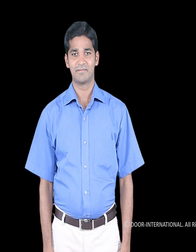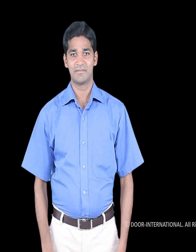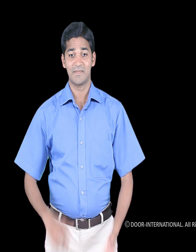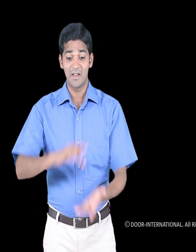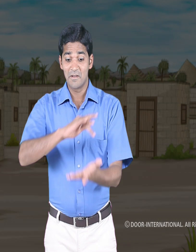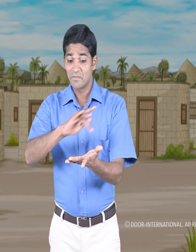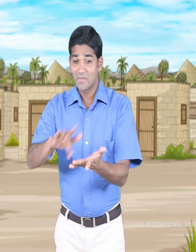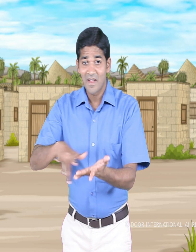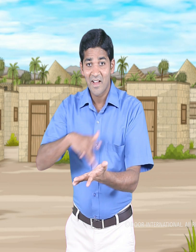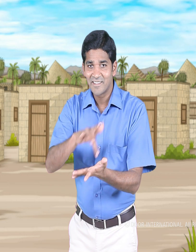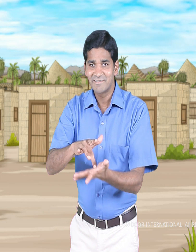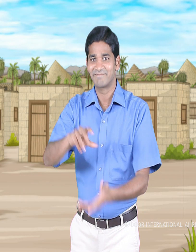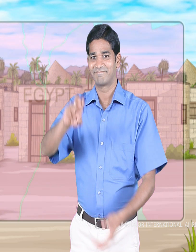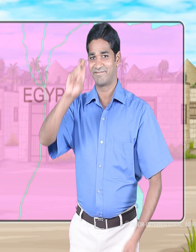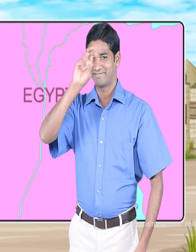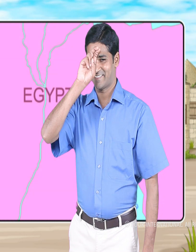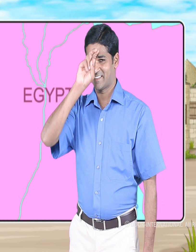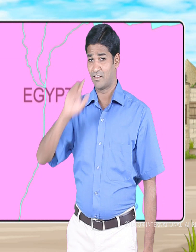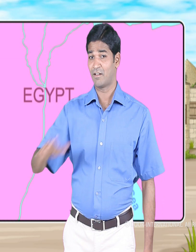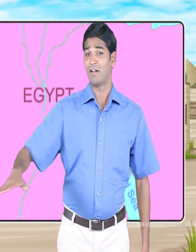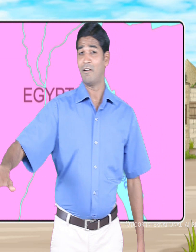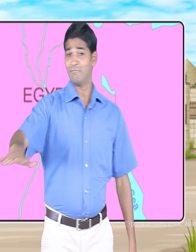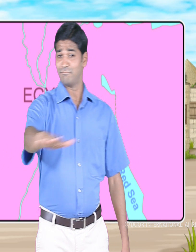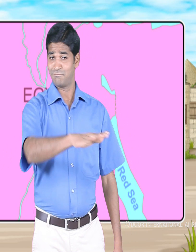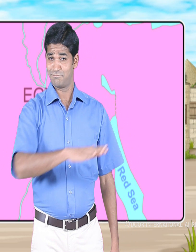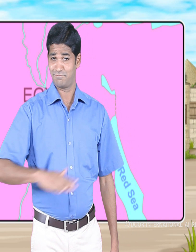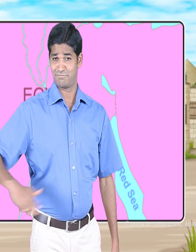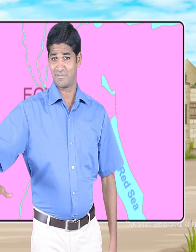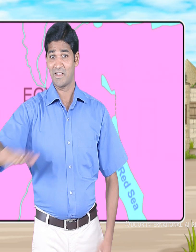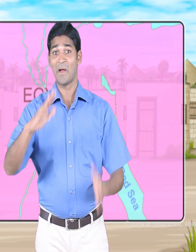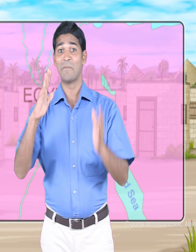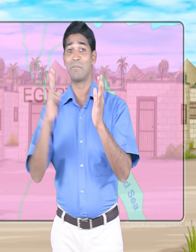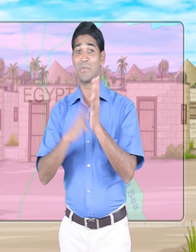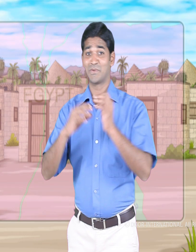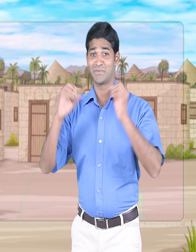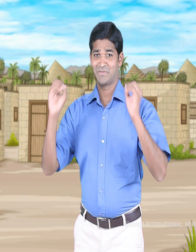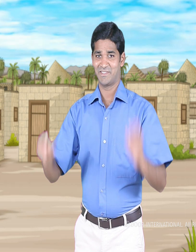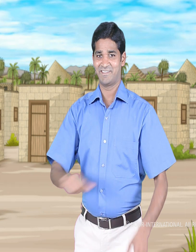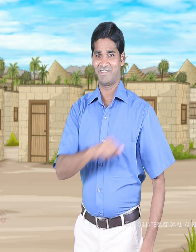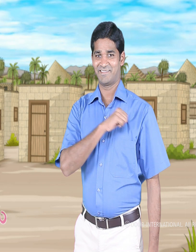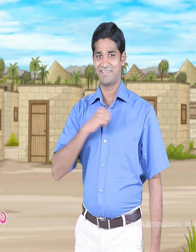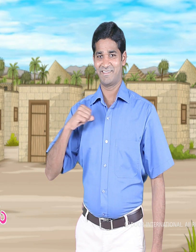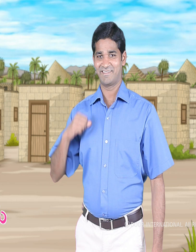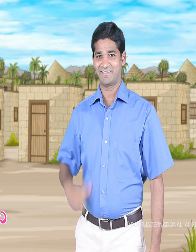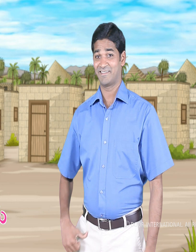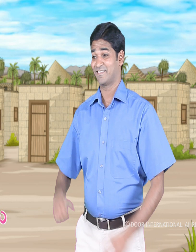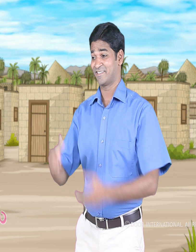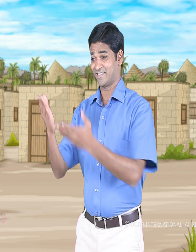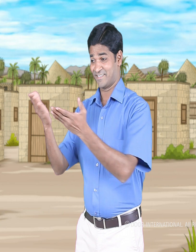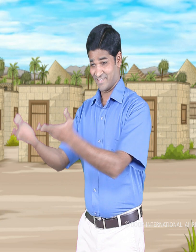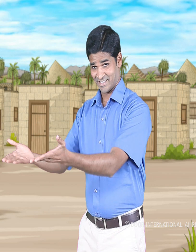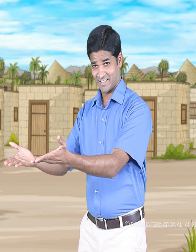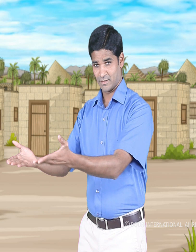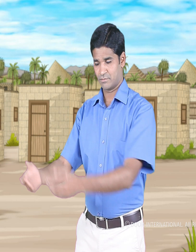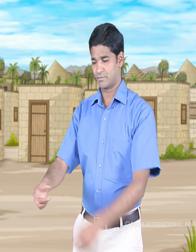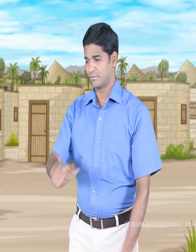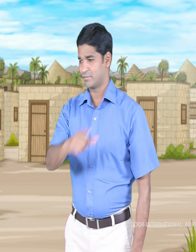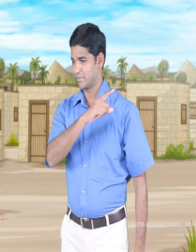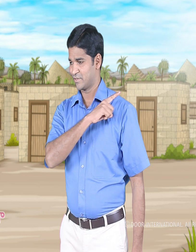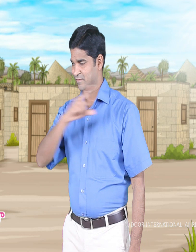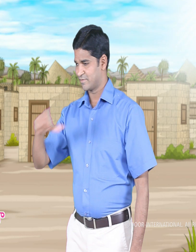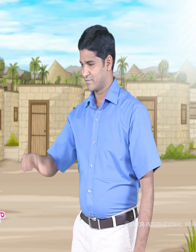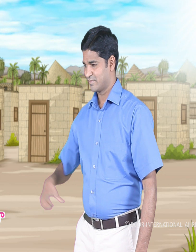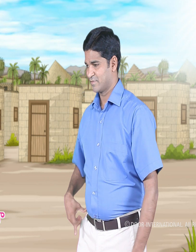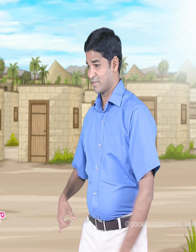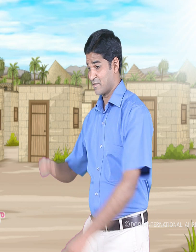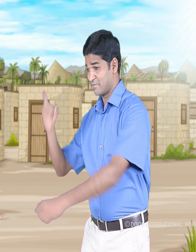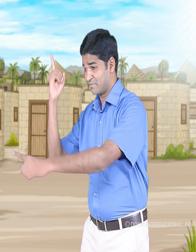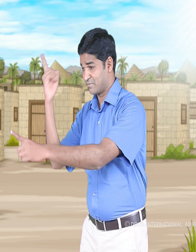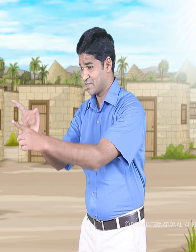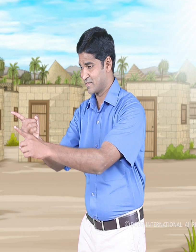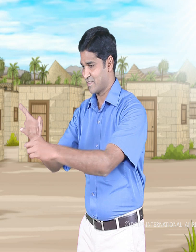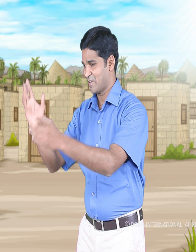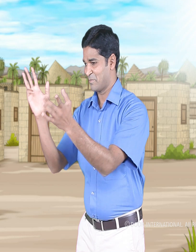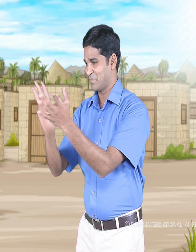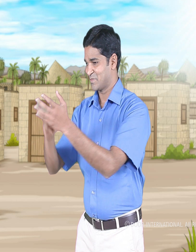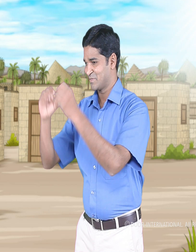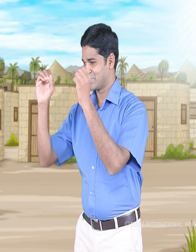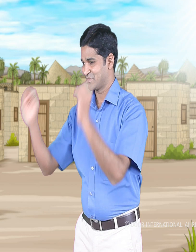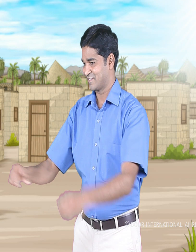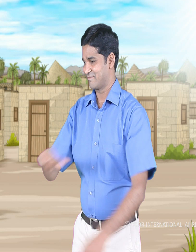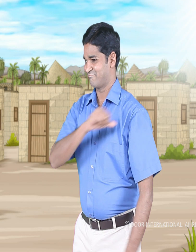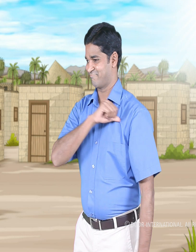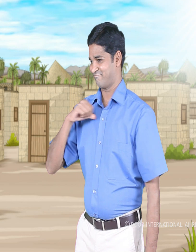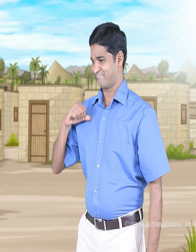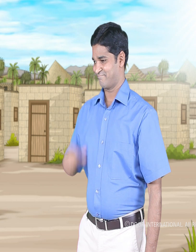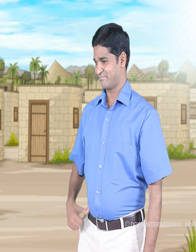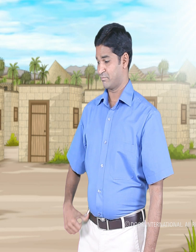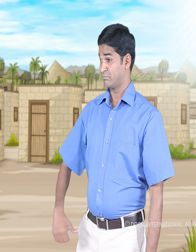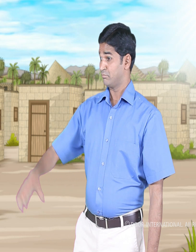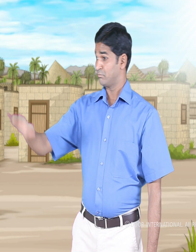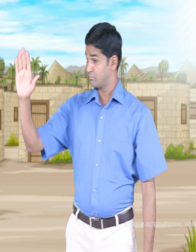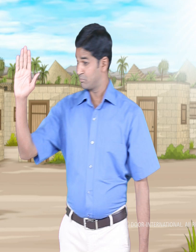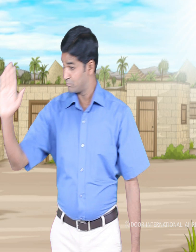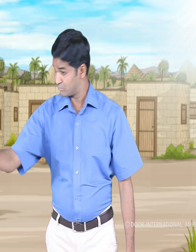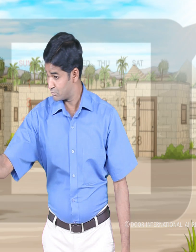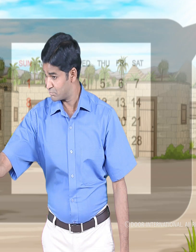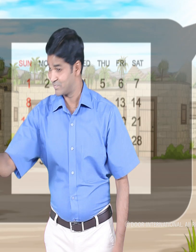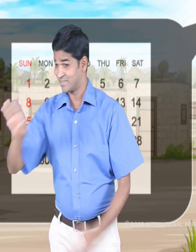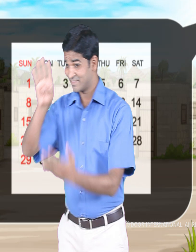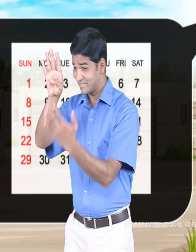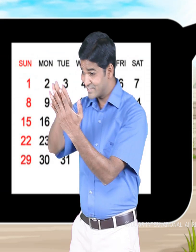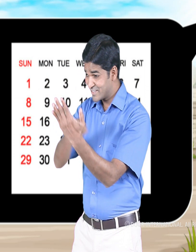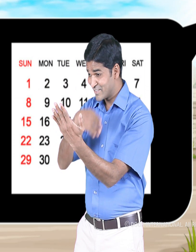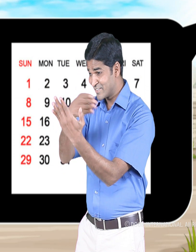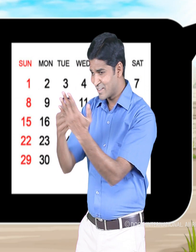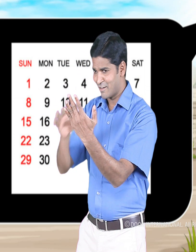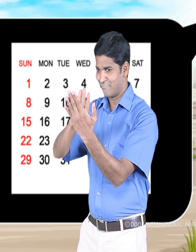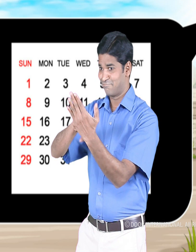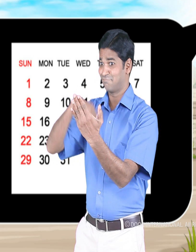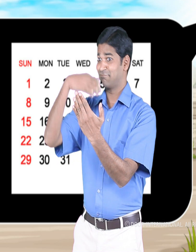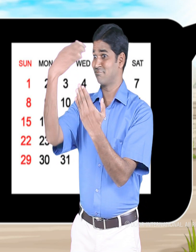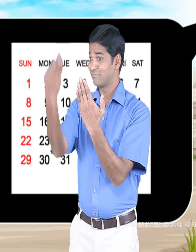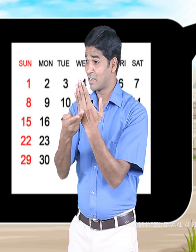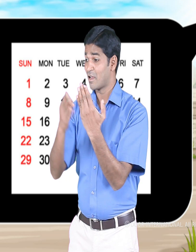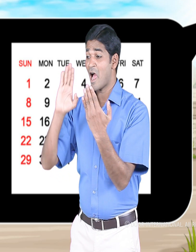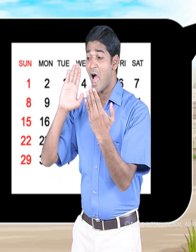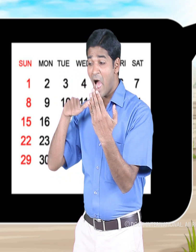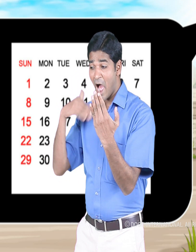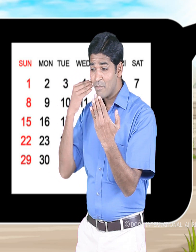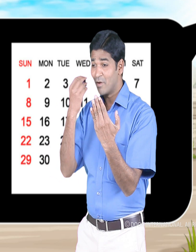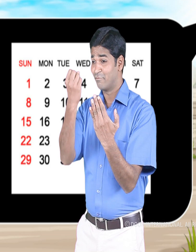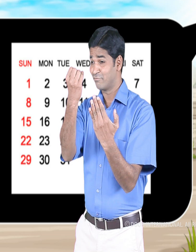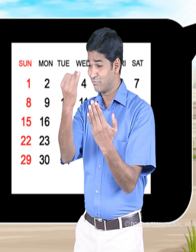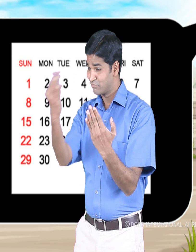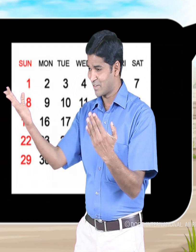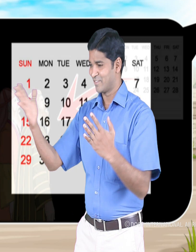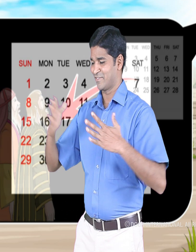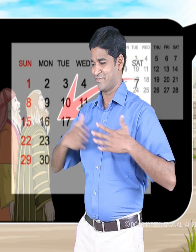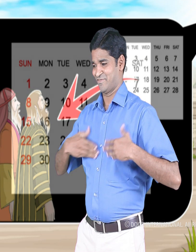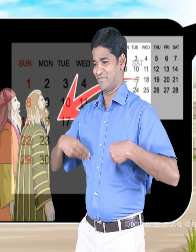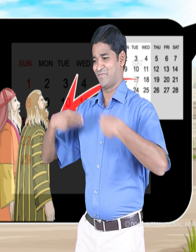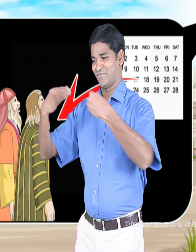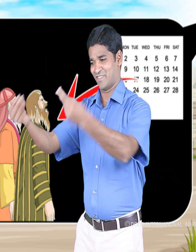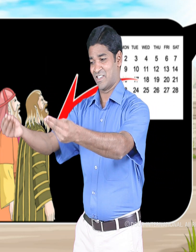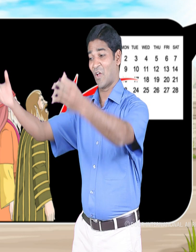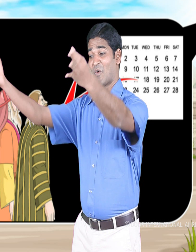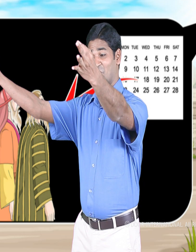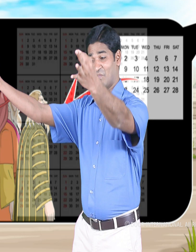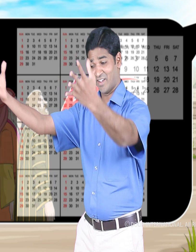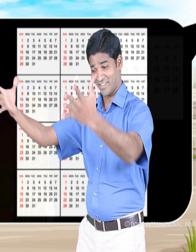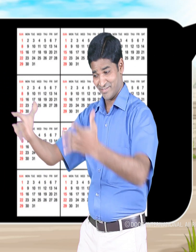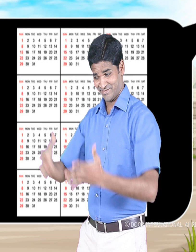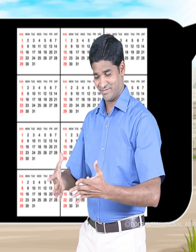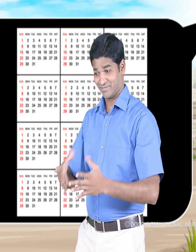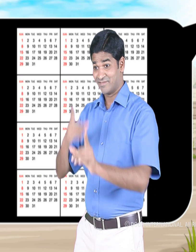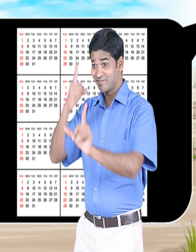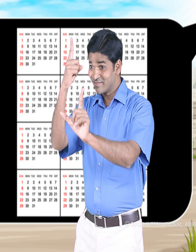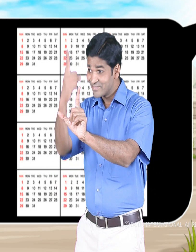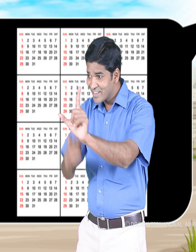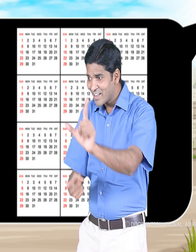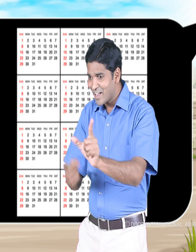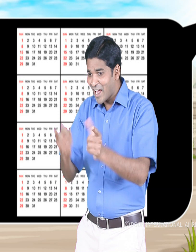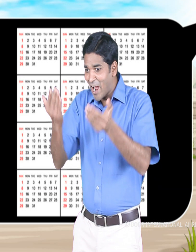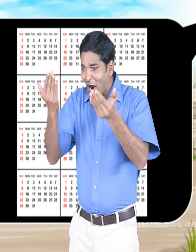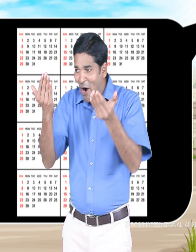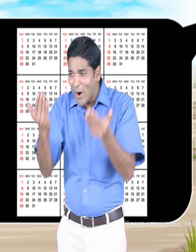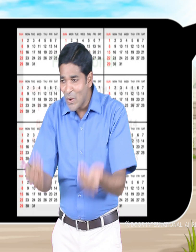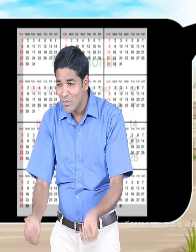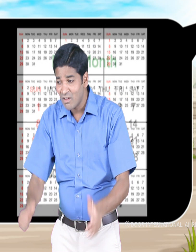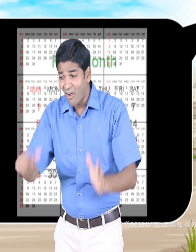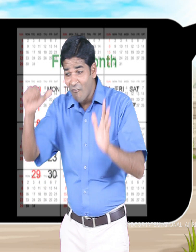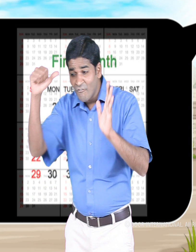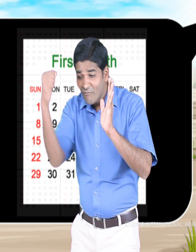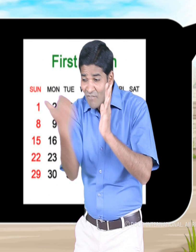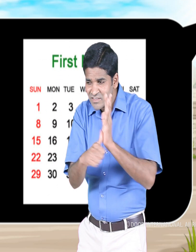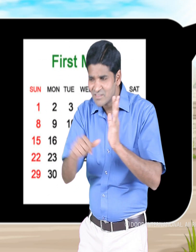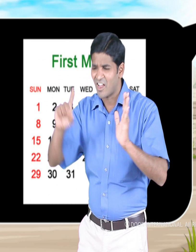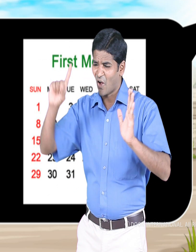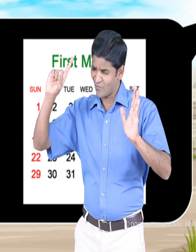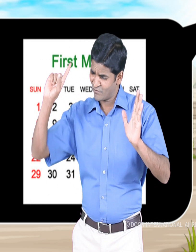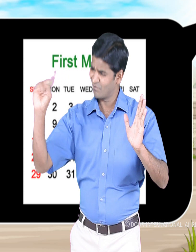Now the LORD said to Moses and Aaron in the land of Egypt, “This month is the beginning of months for you;